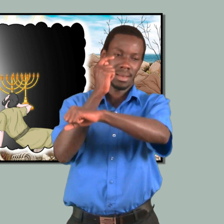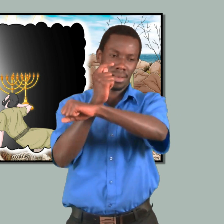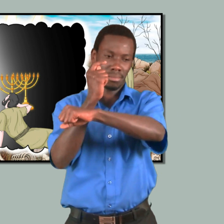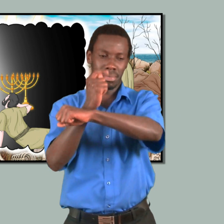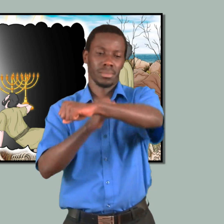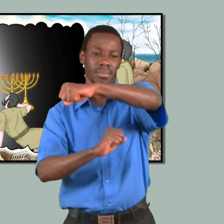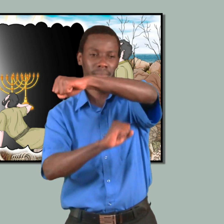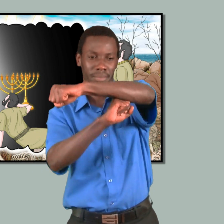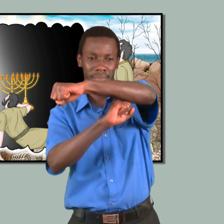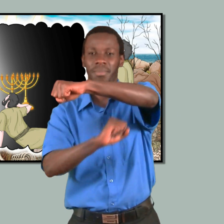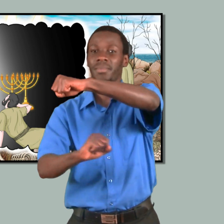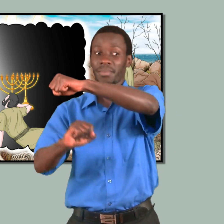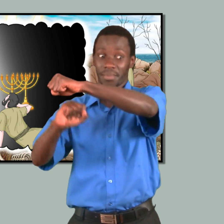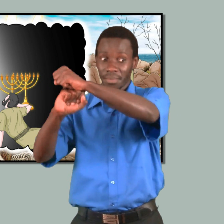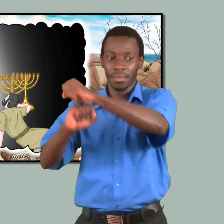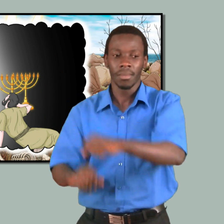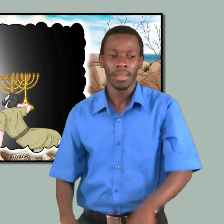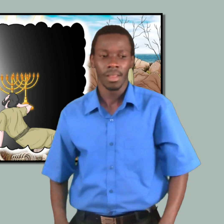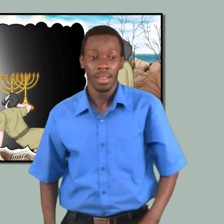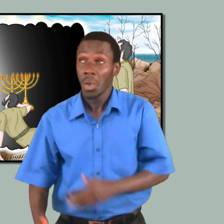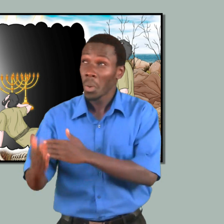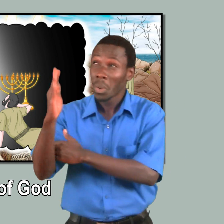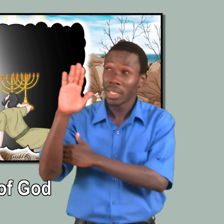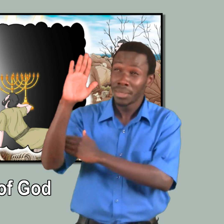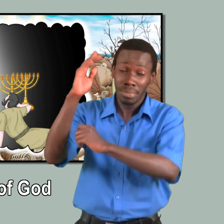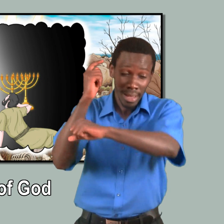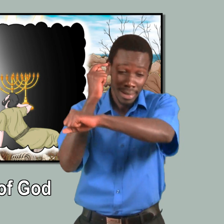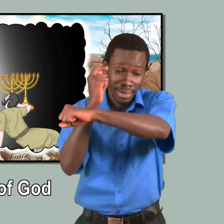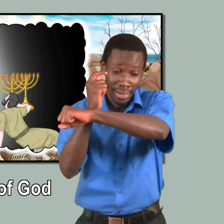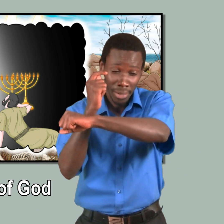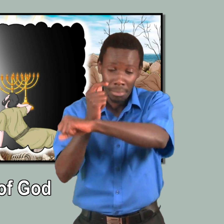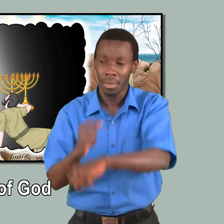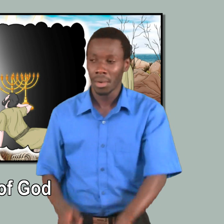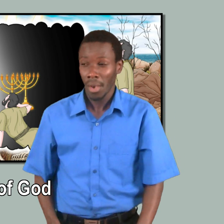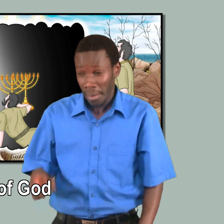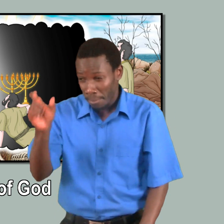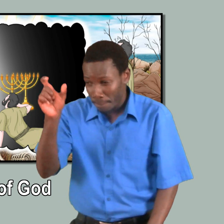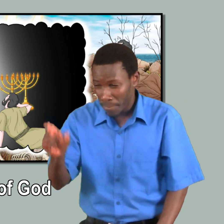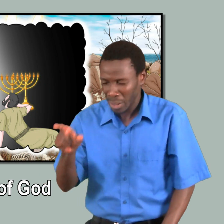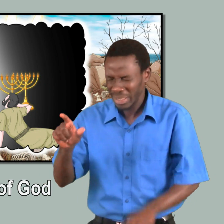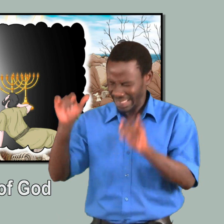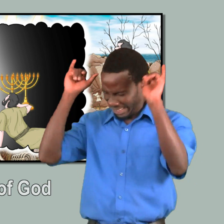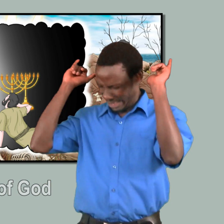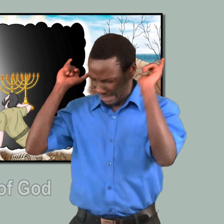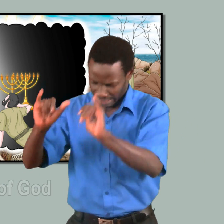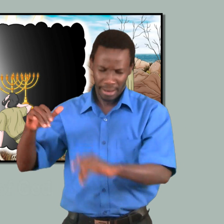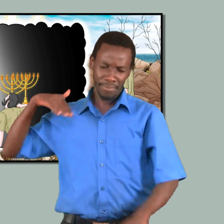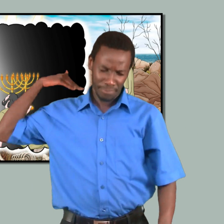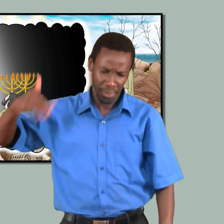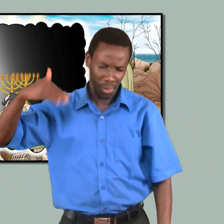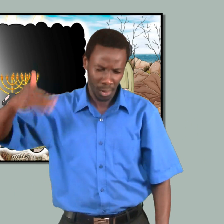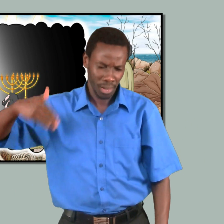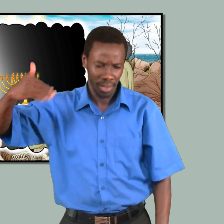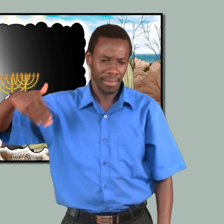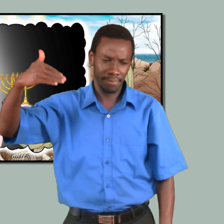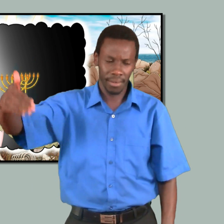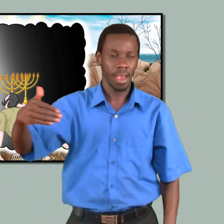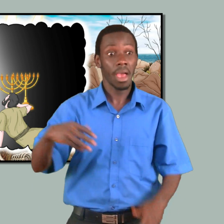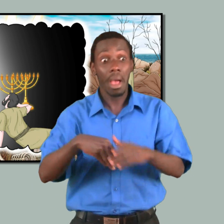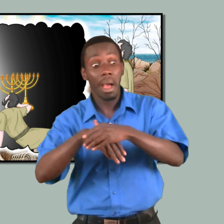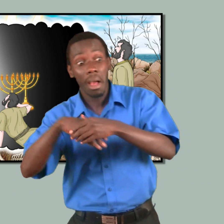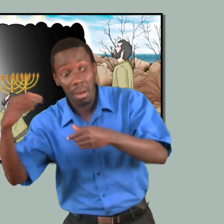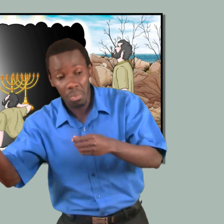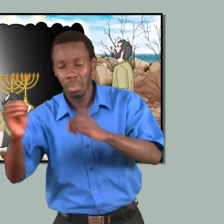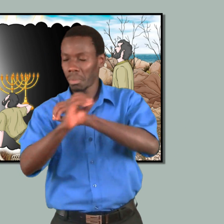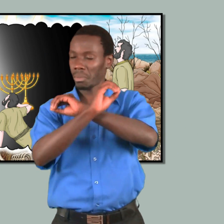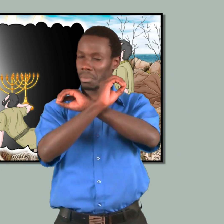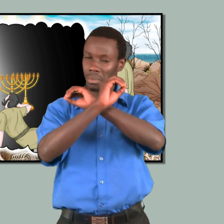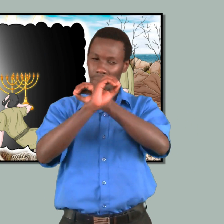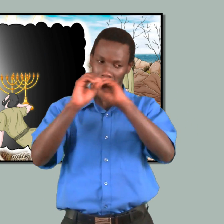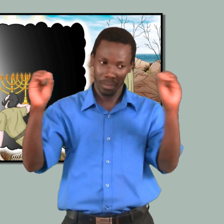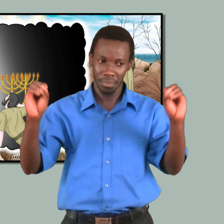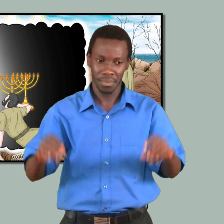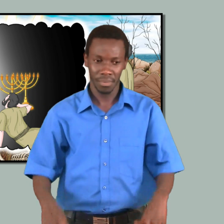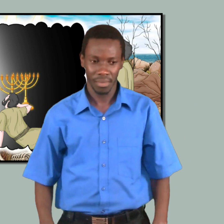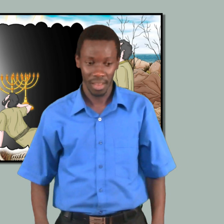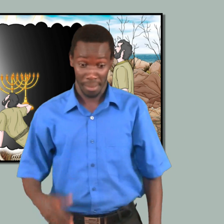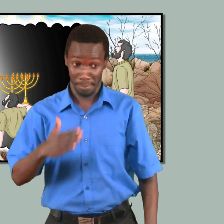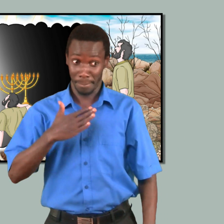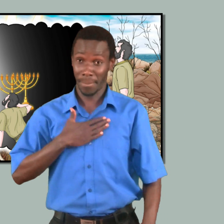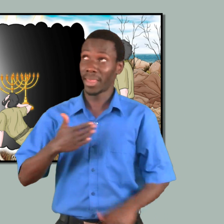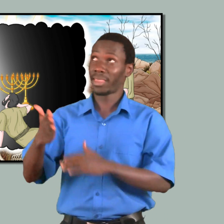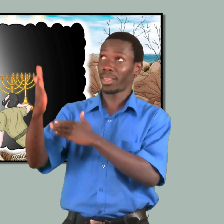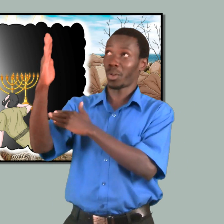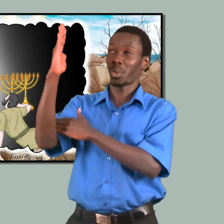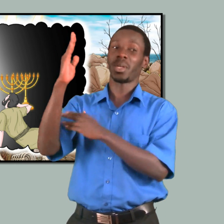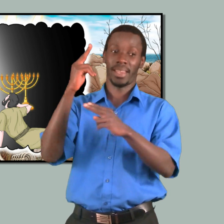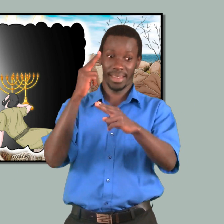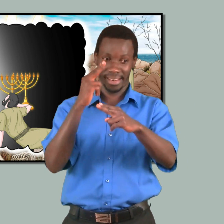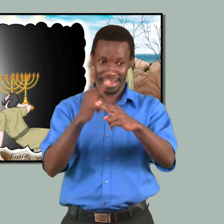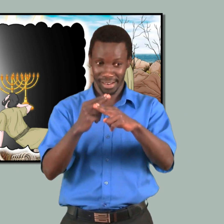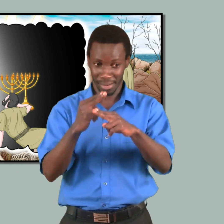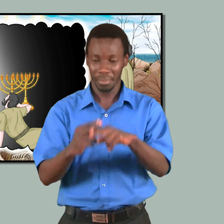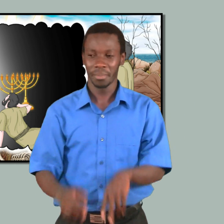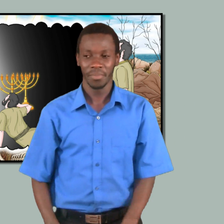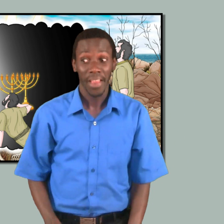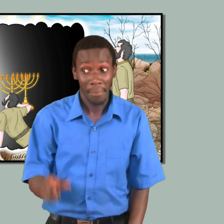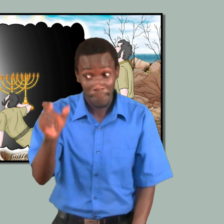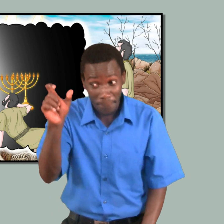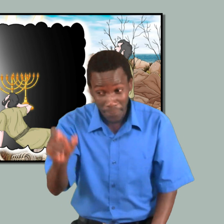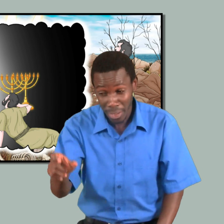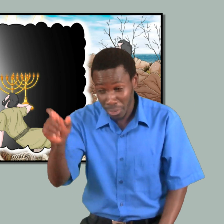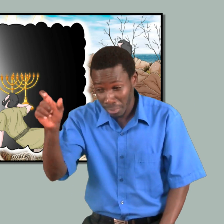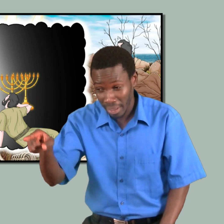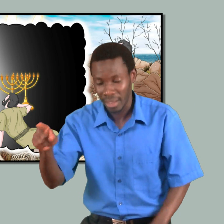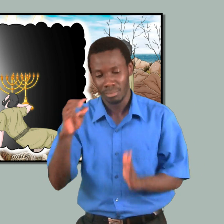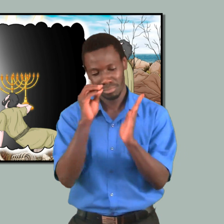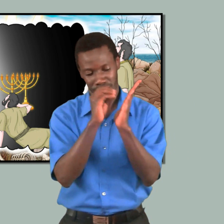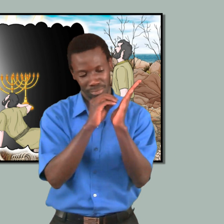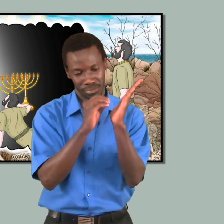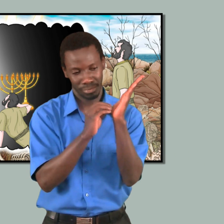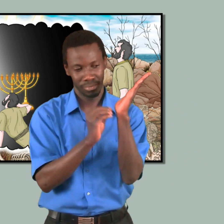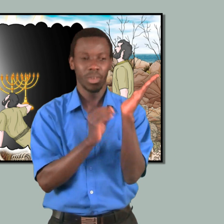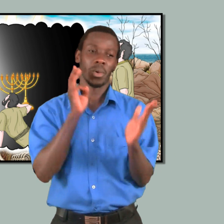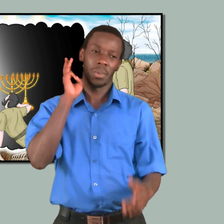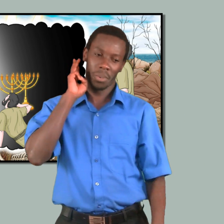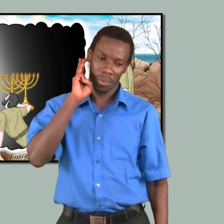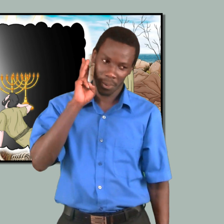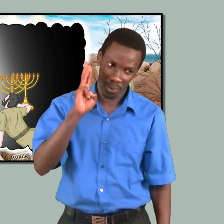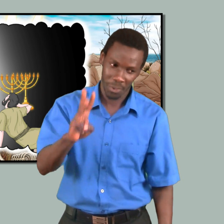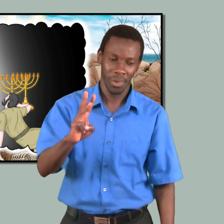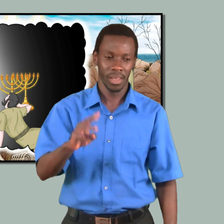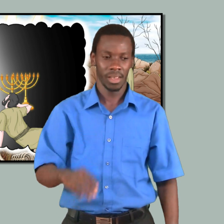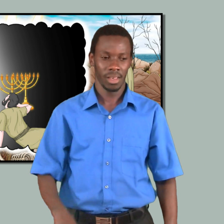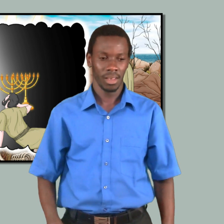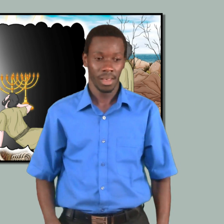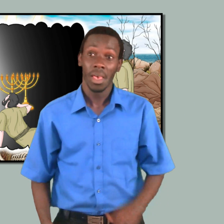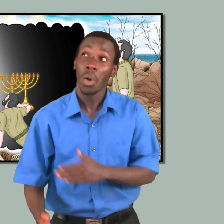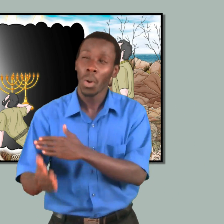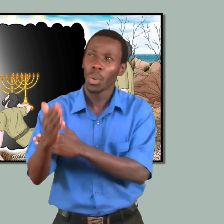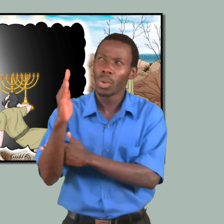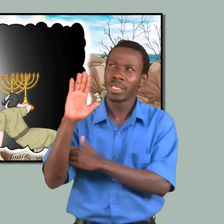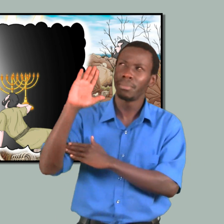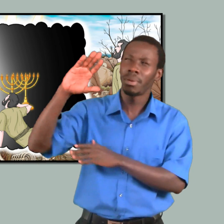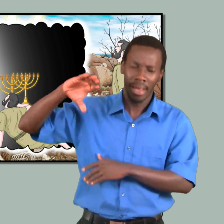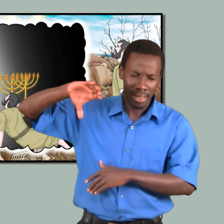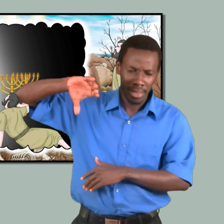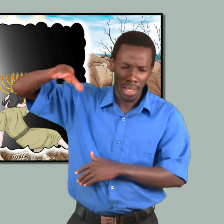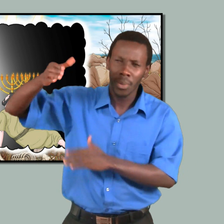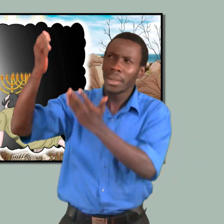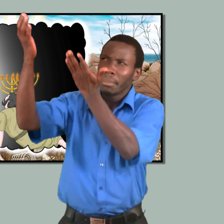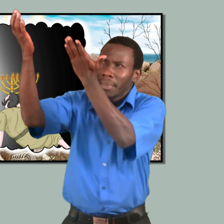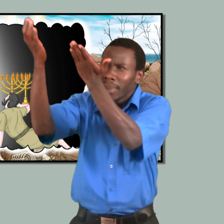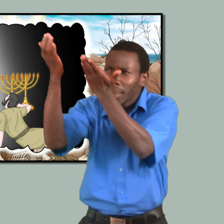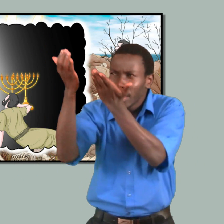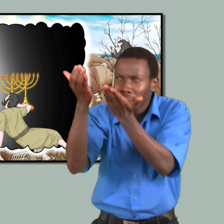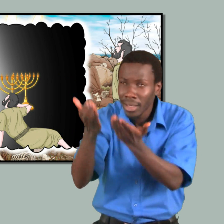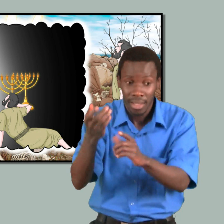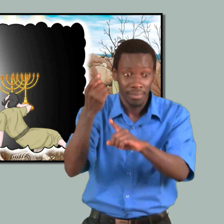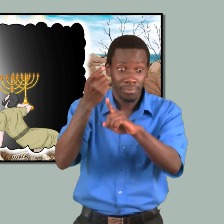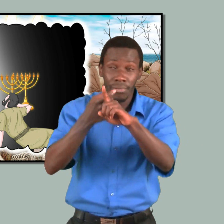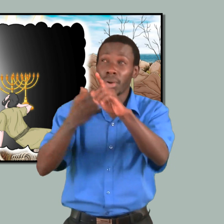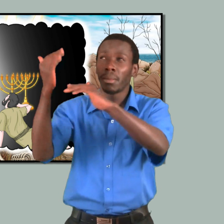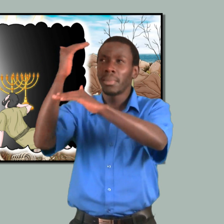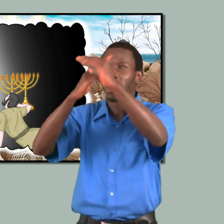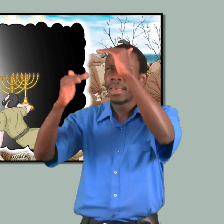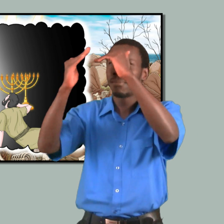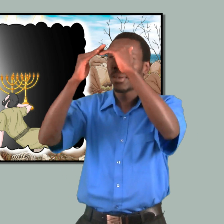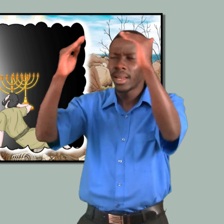The one who overcomes I will make a pillar in the temple of My God, and he will never again leave it.